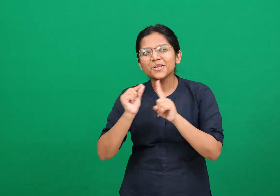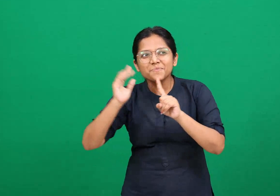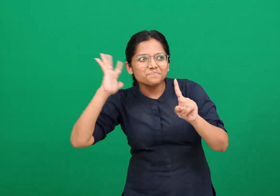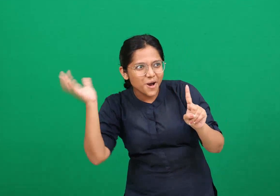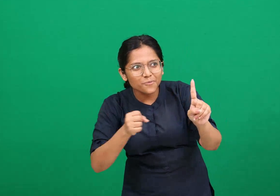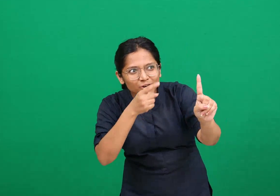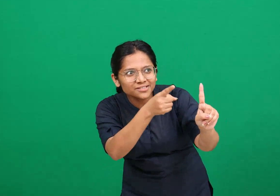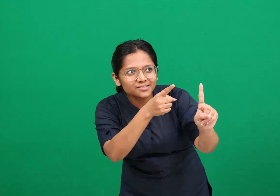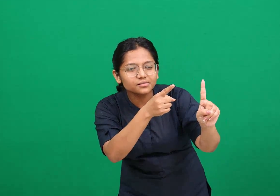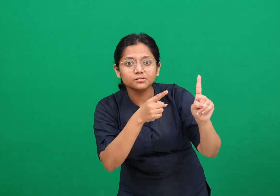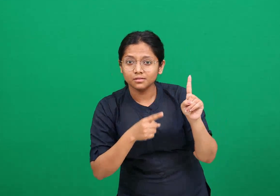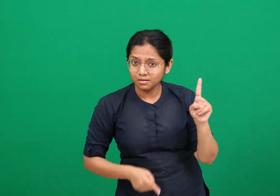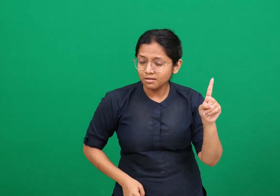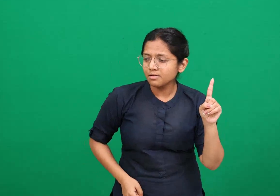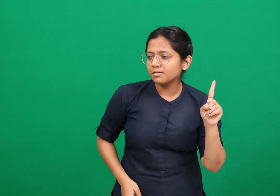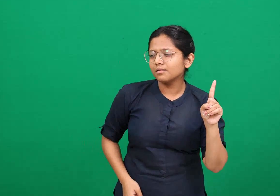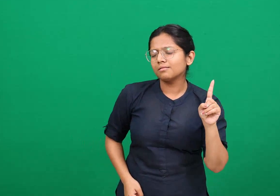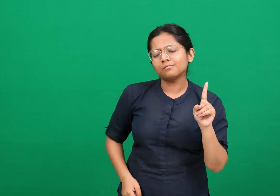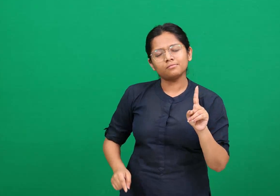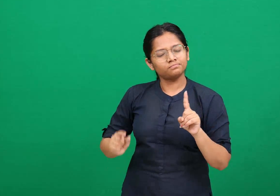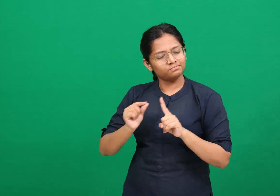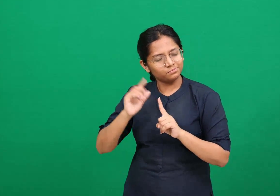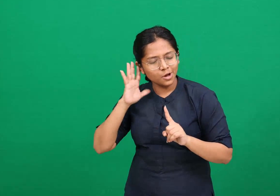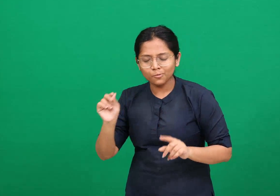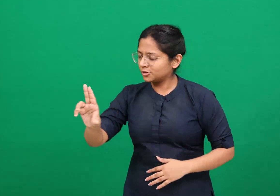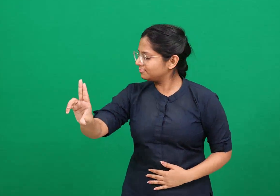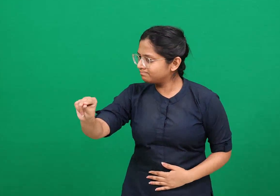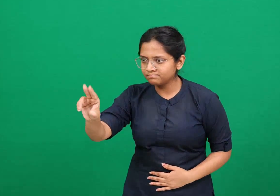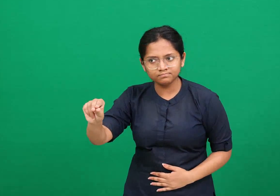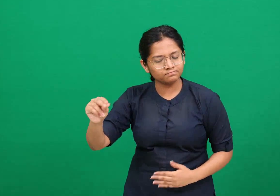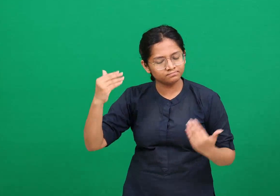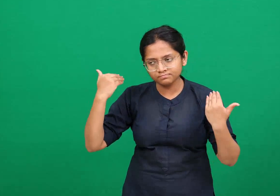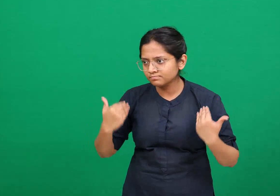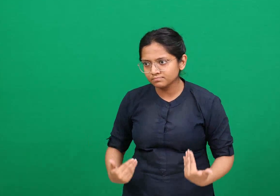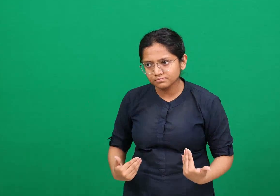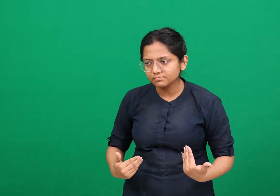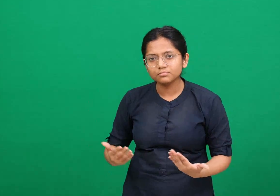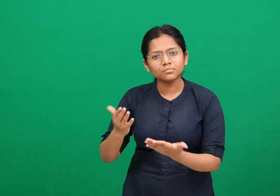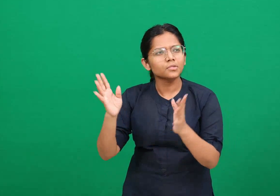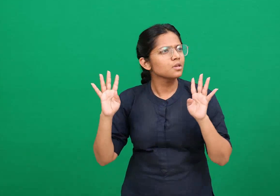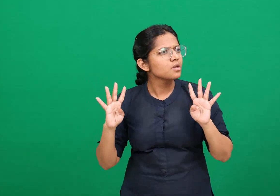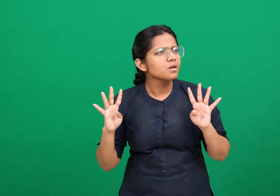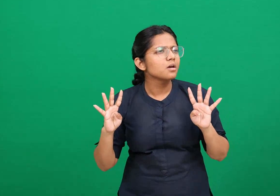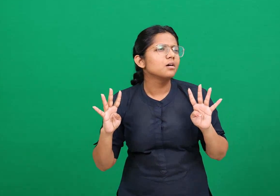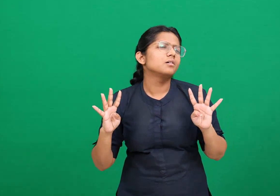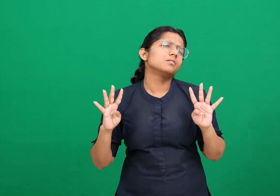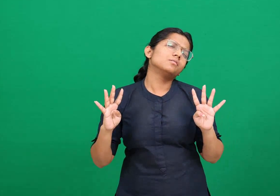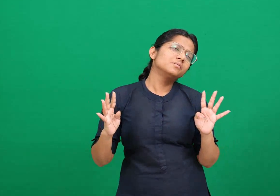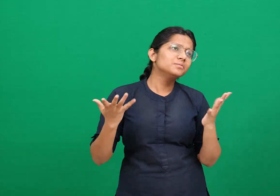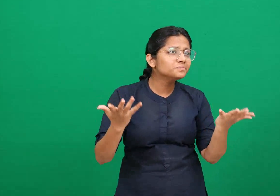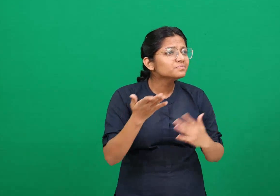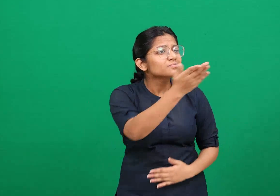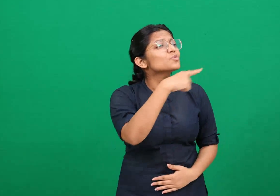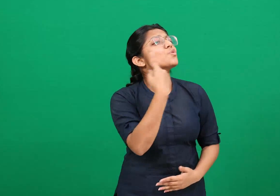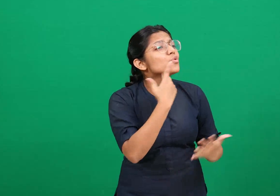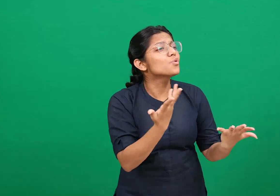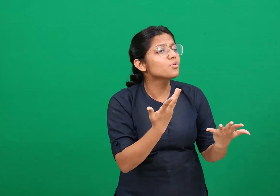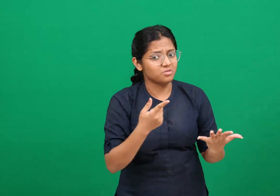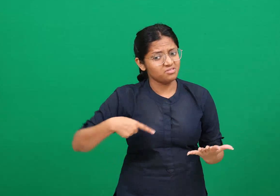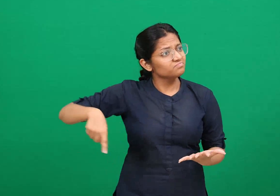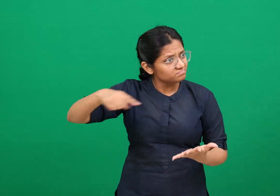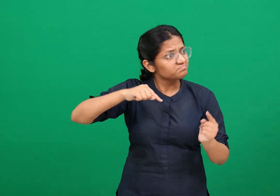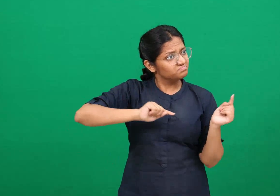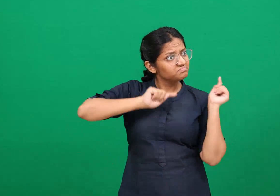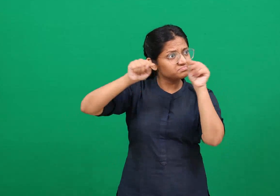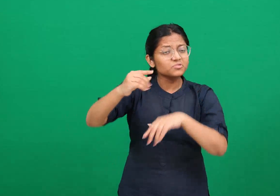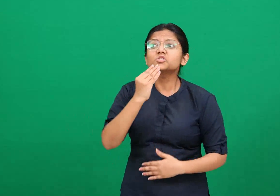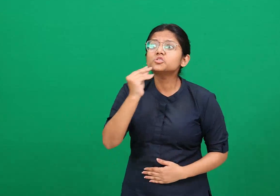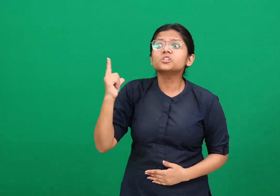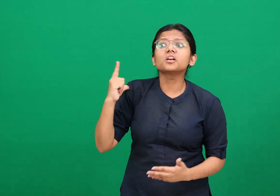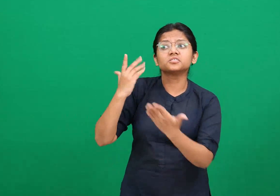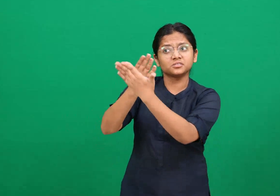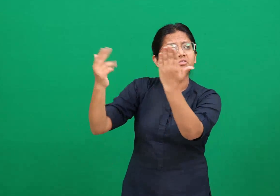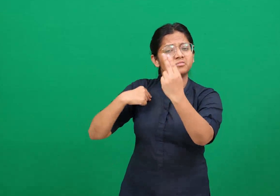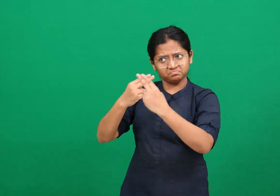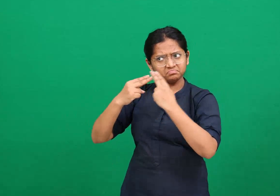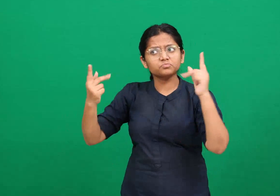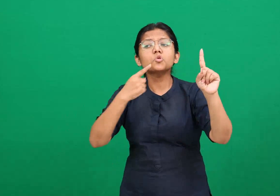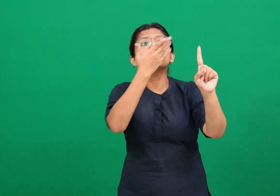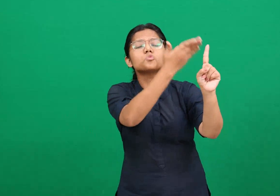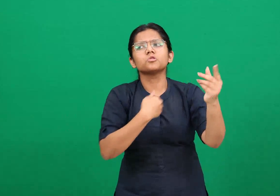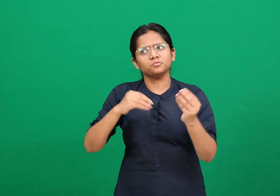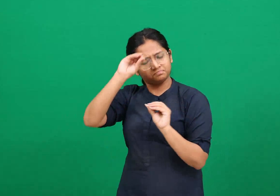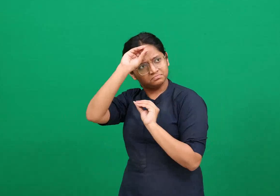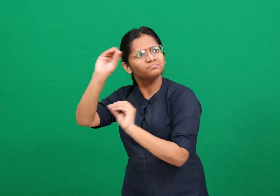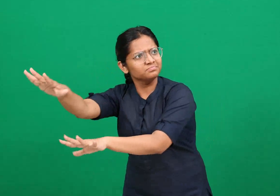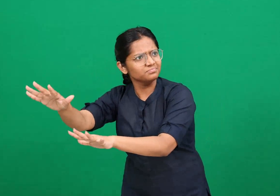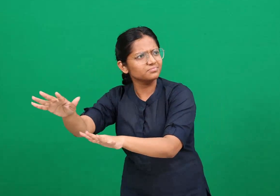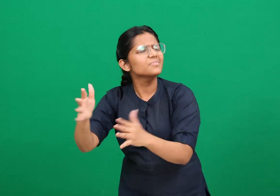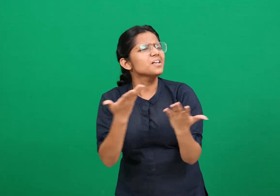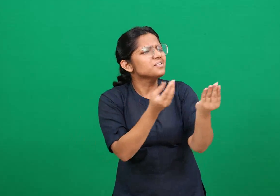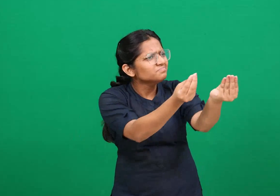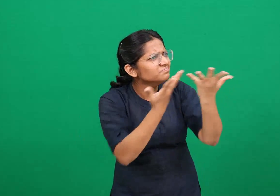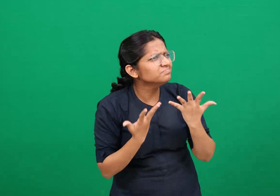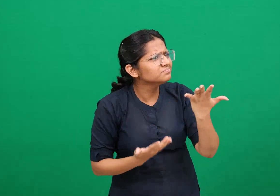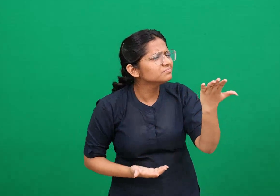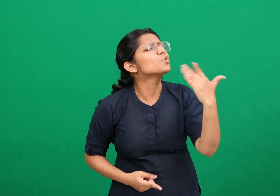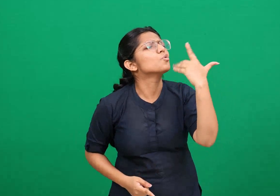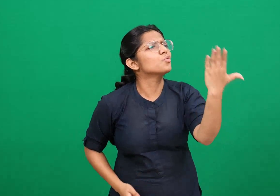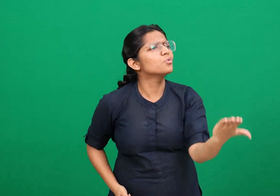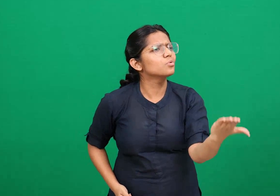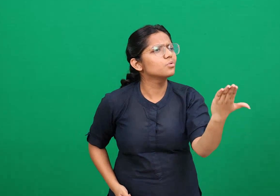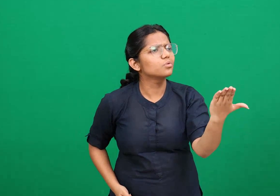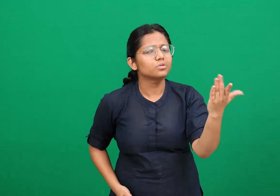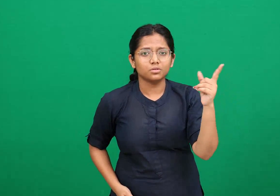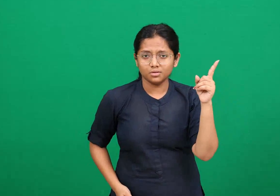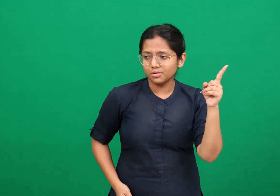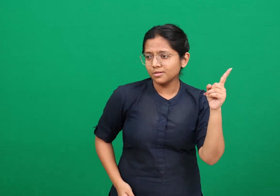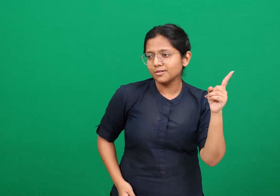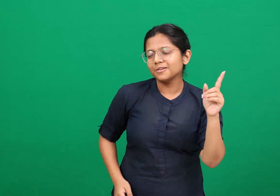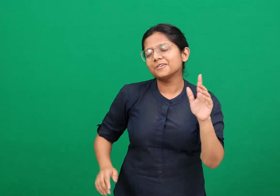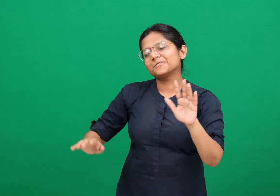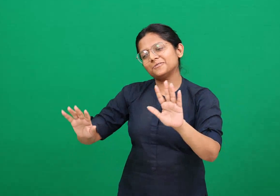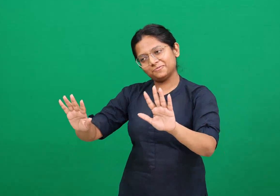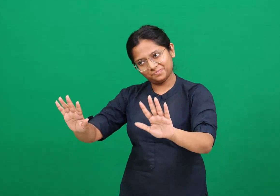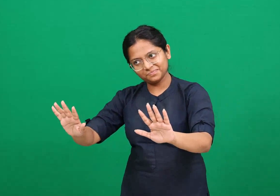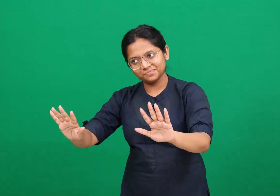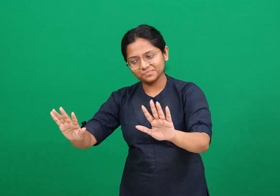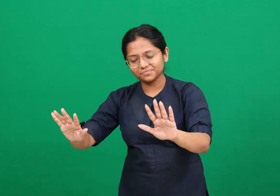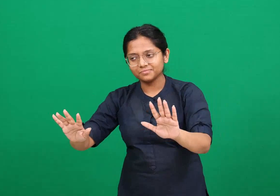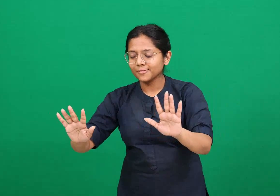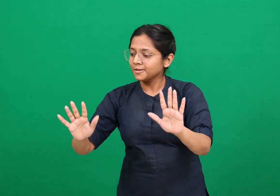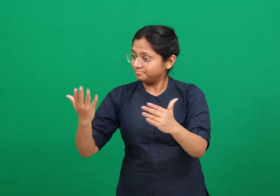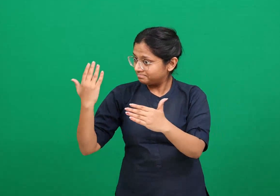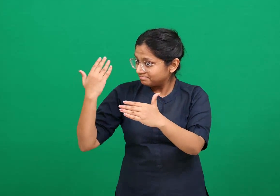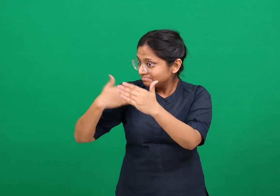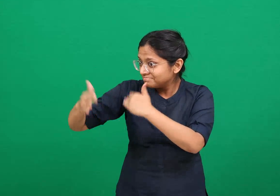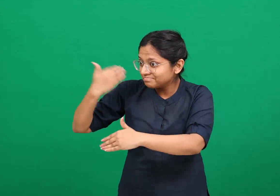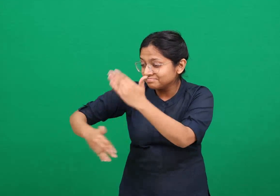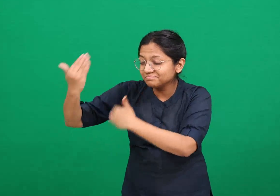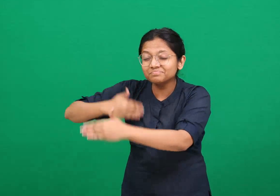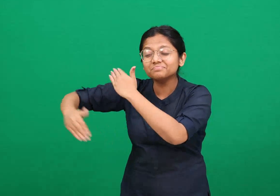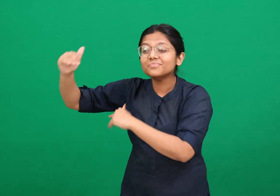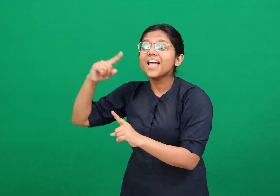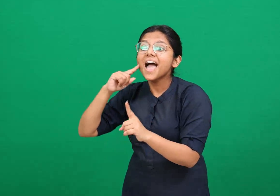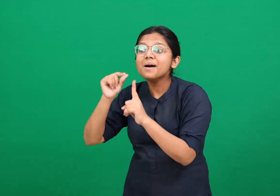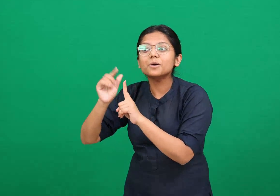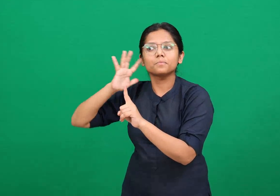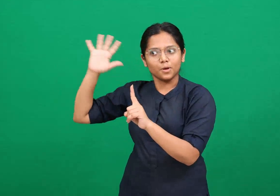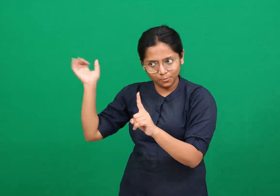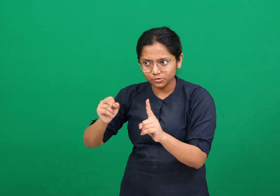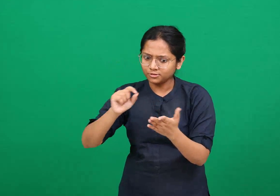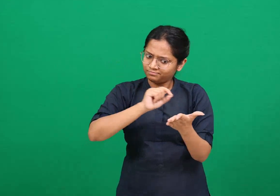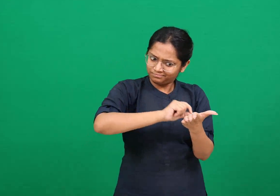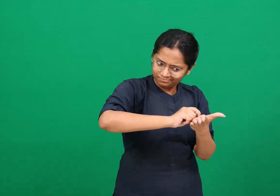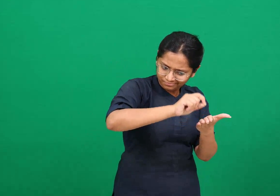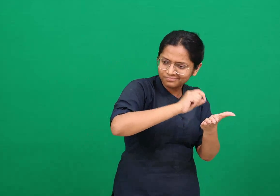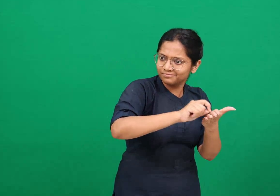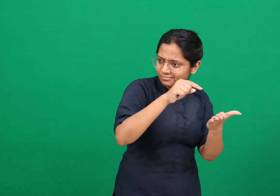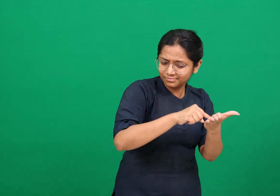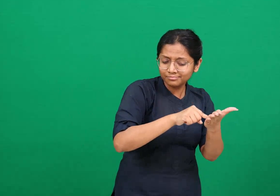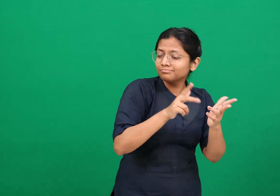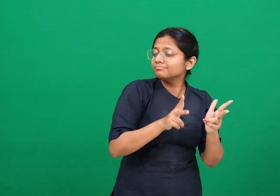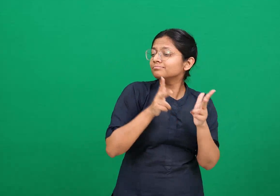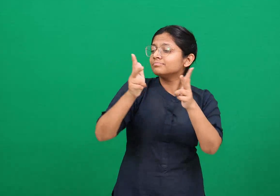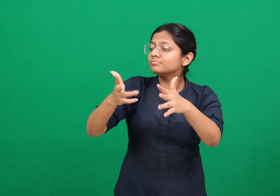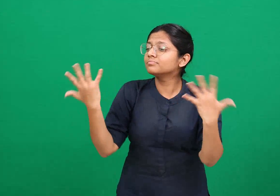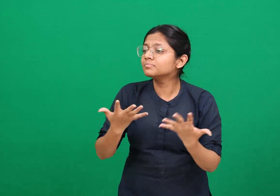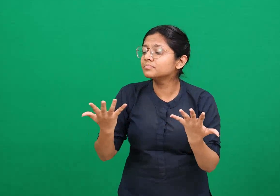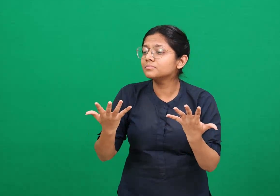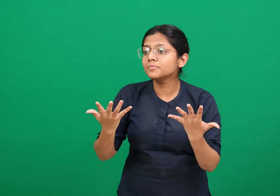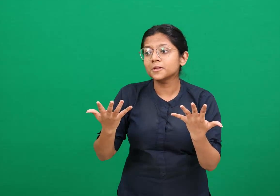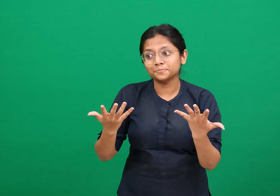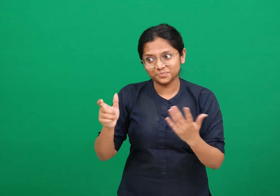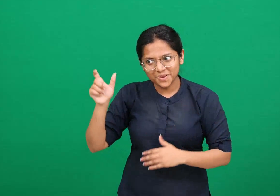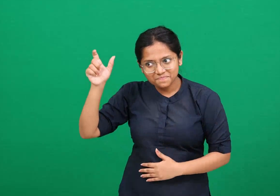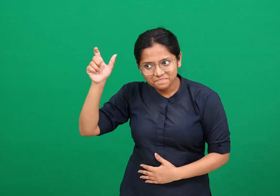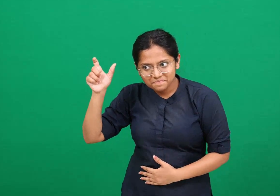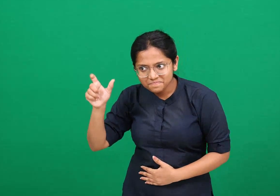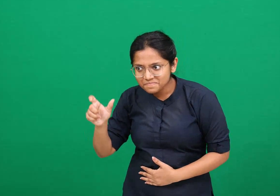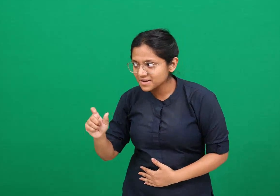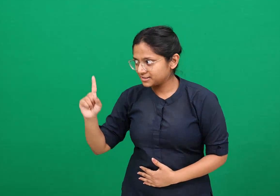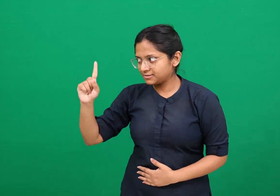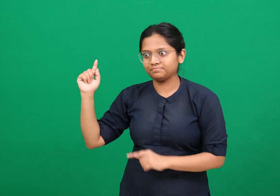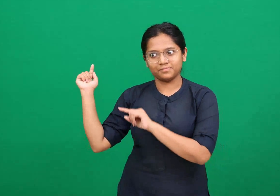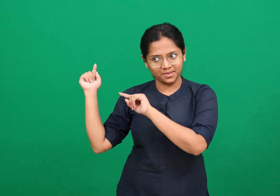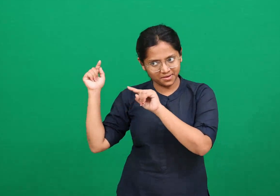So they said to him, "Who are you? We need an answer for those who sent us.